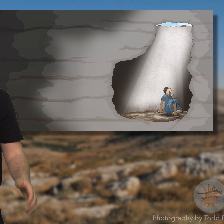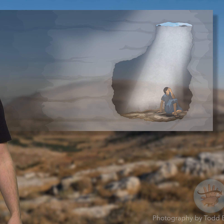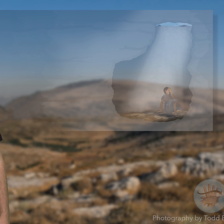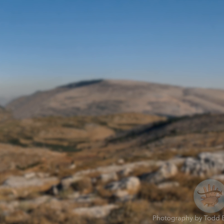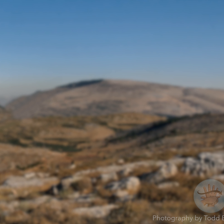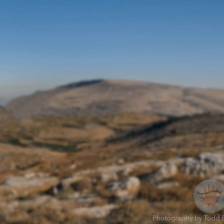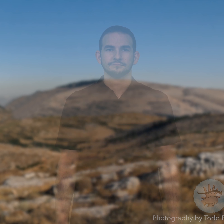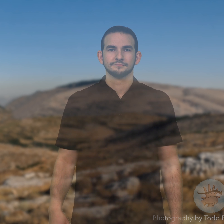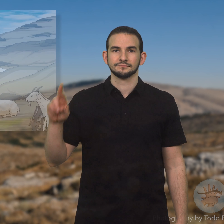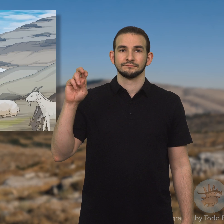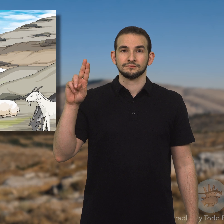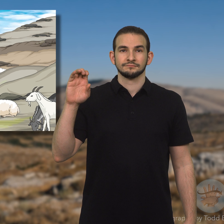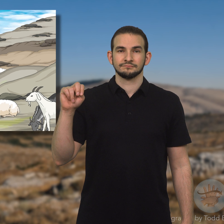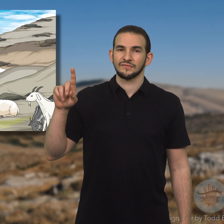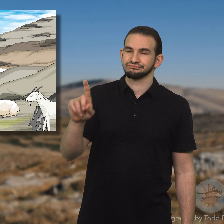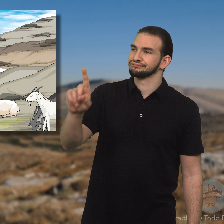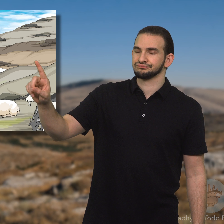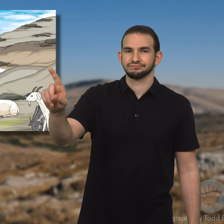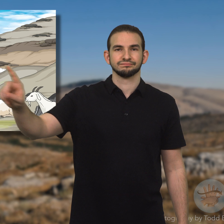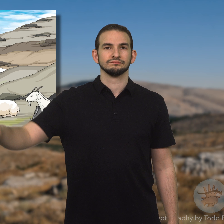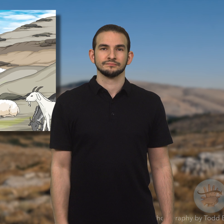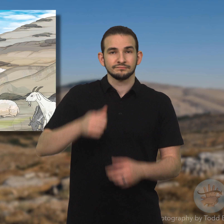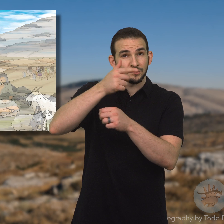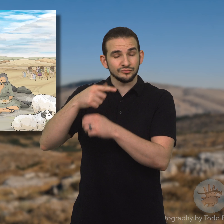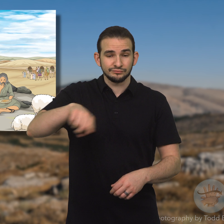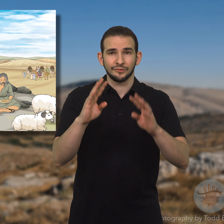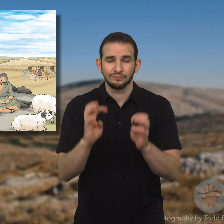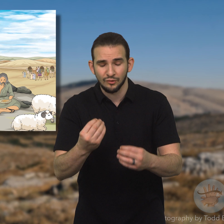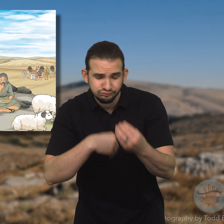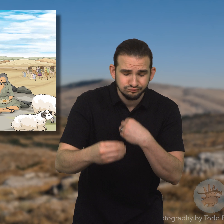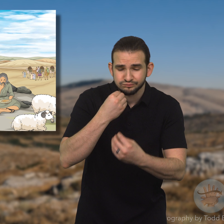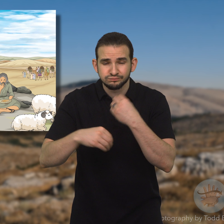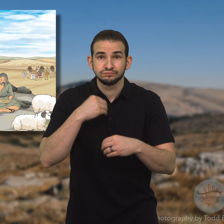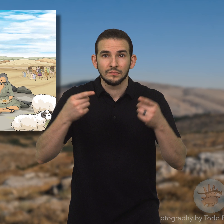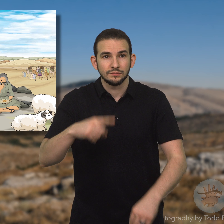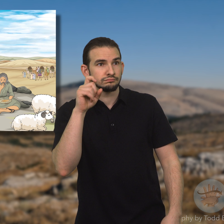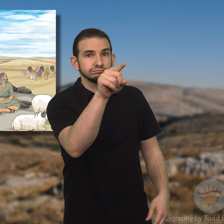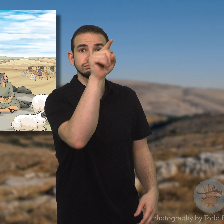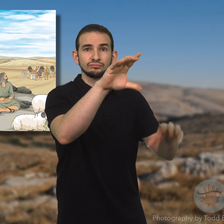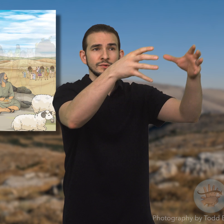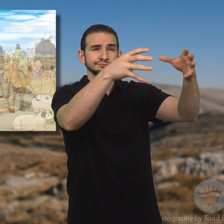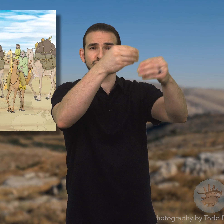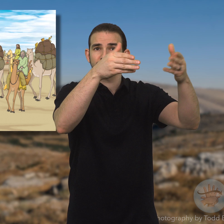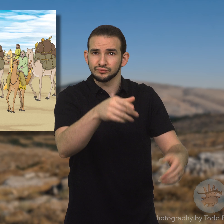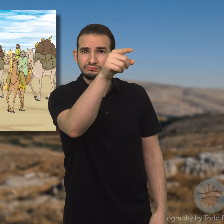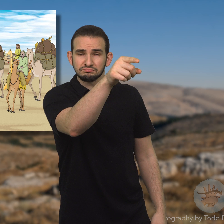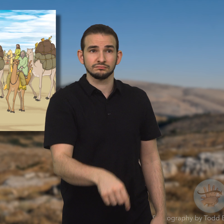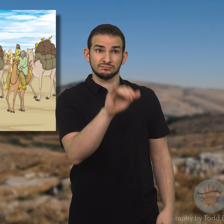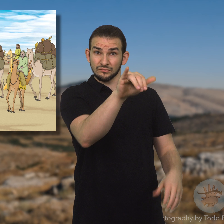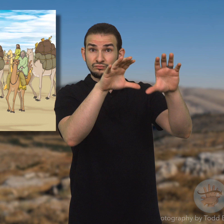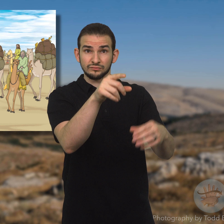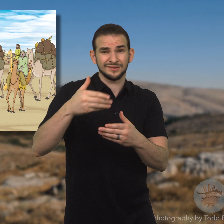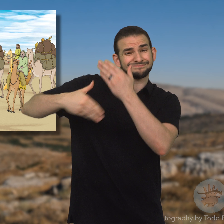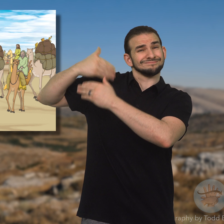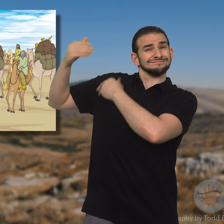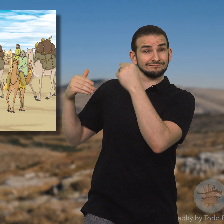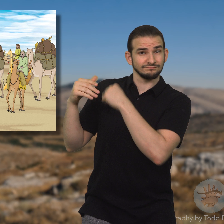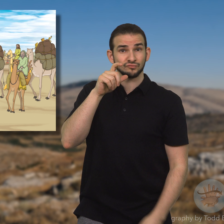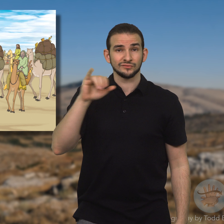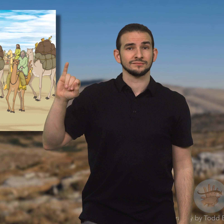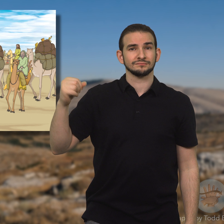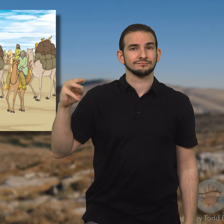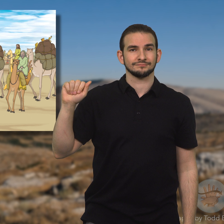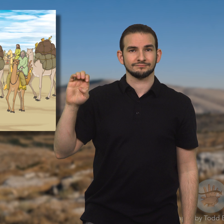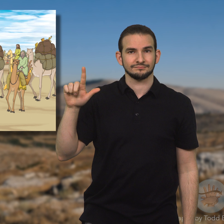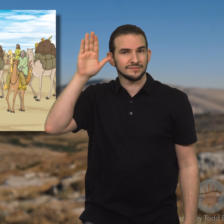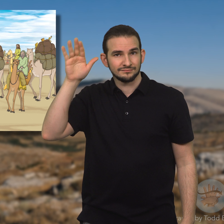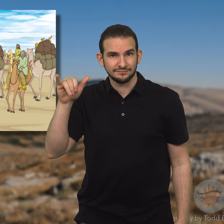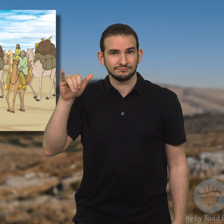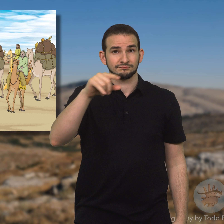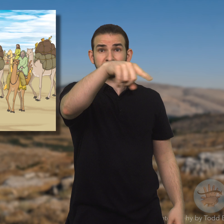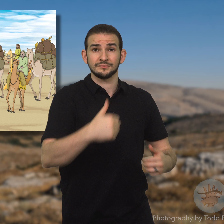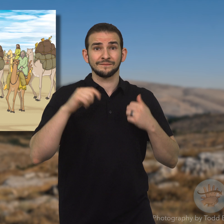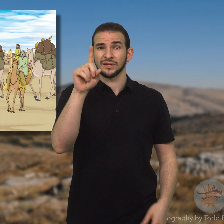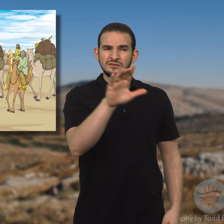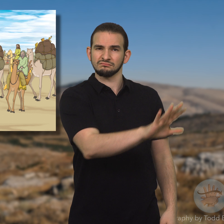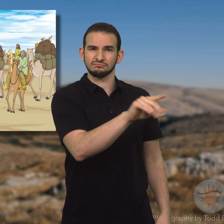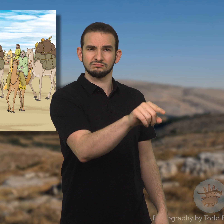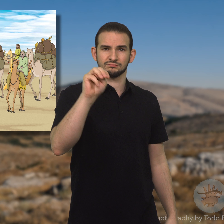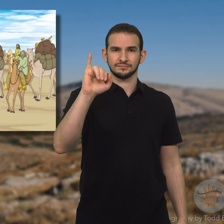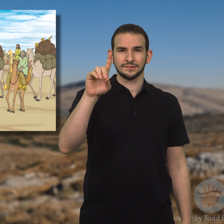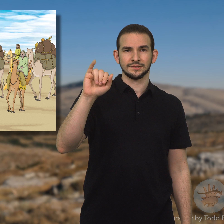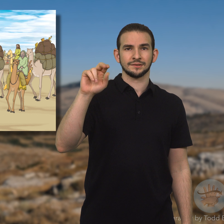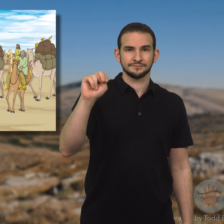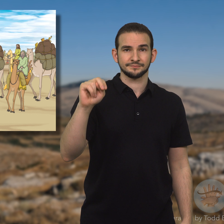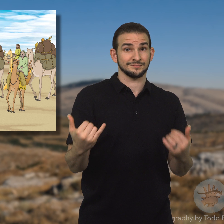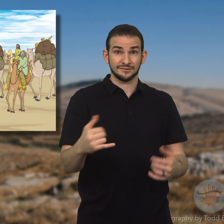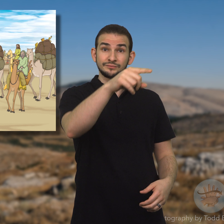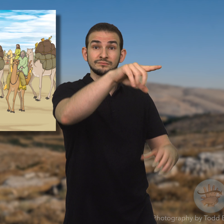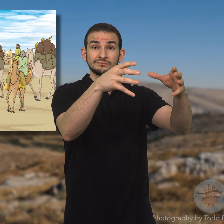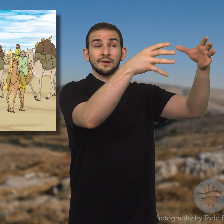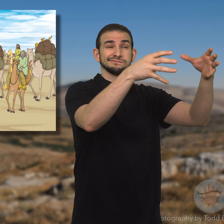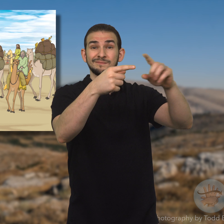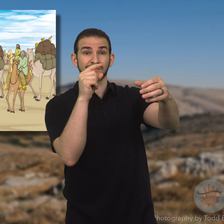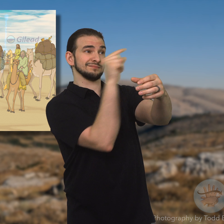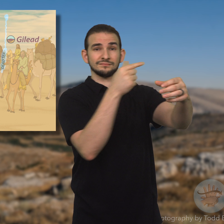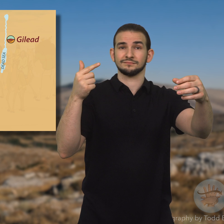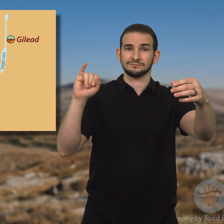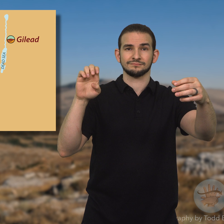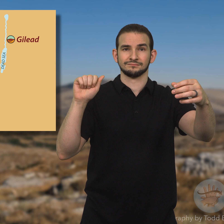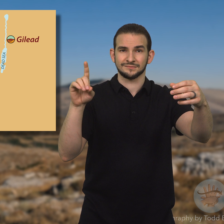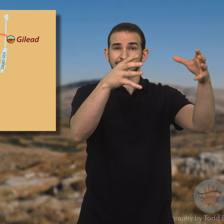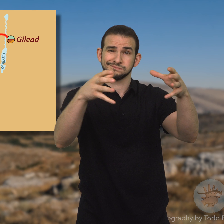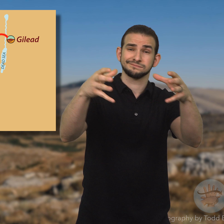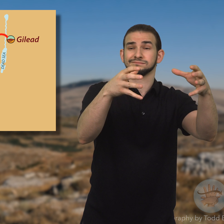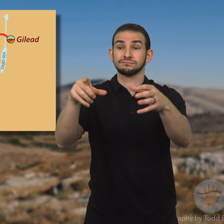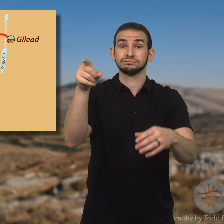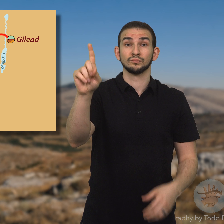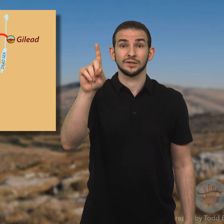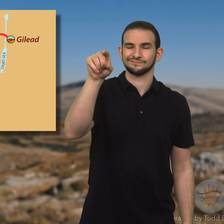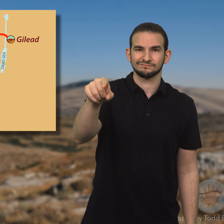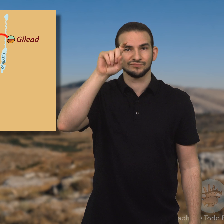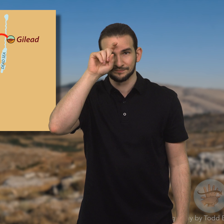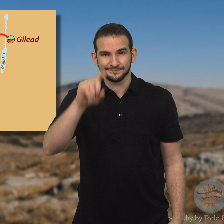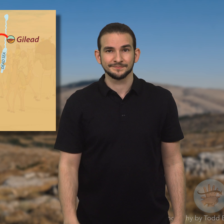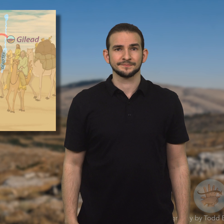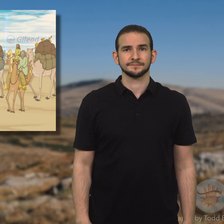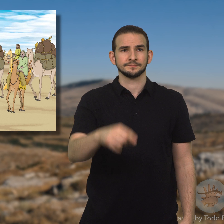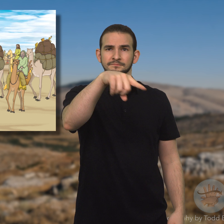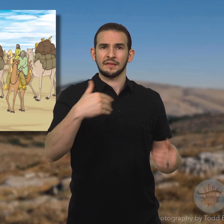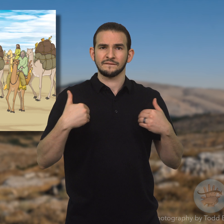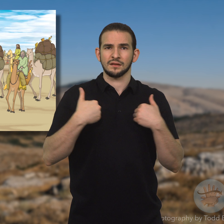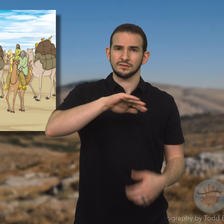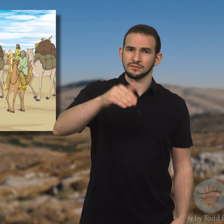And as they sat down to eat a meal, they looked up and saw a caravan of Ishmaelites coming from Gilead.